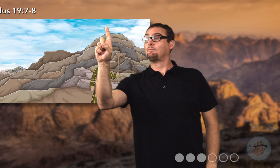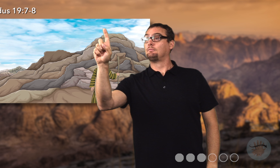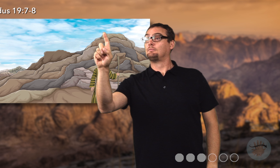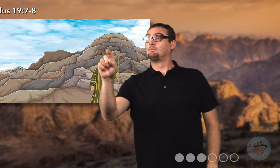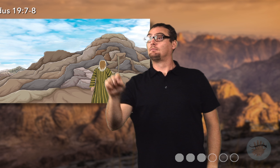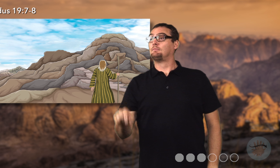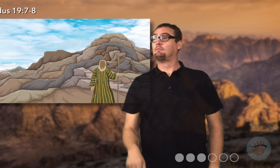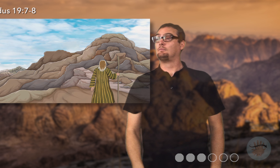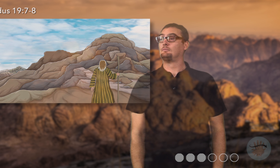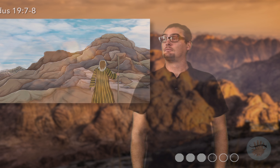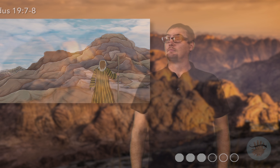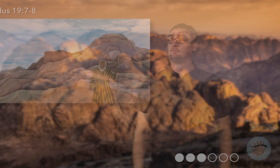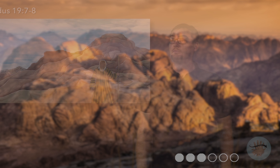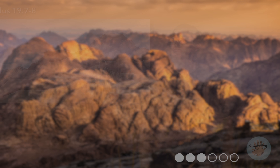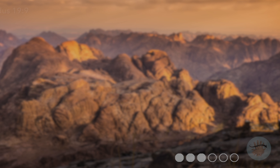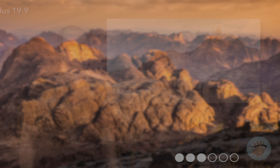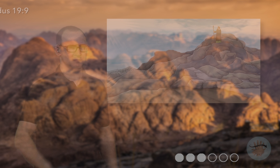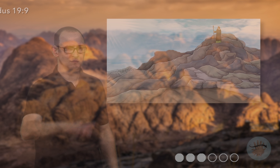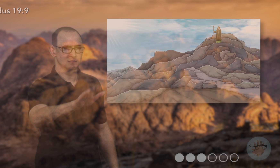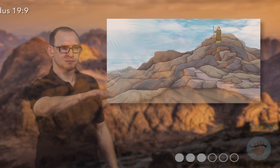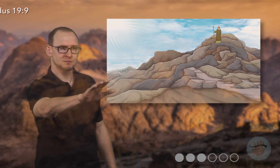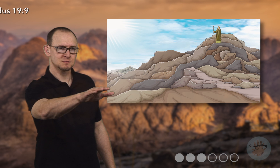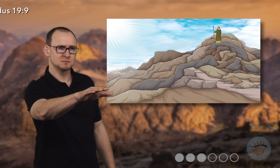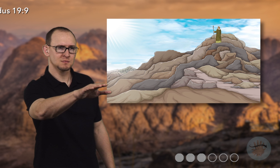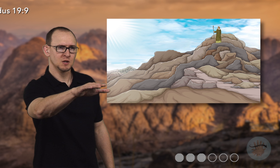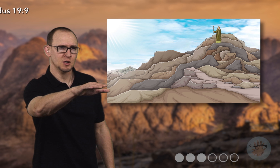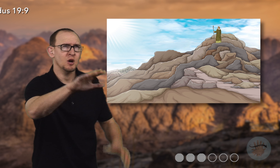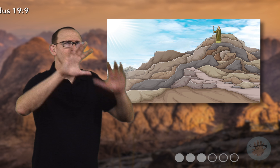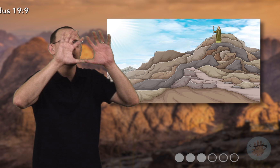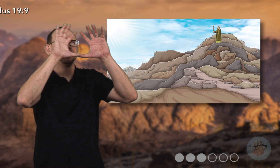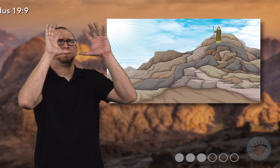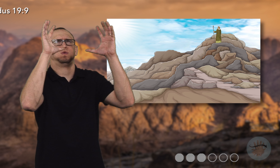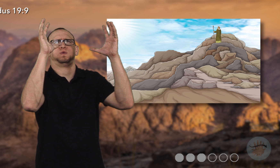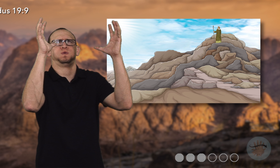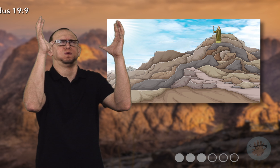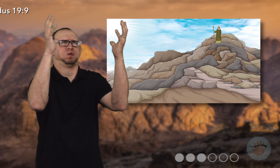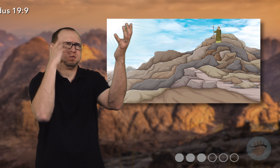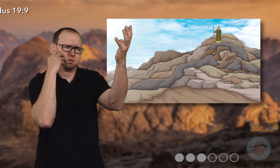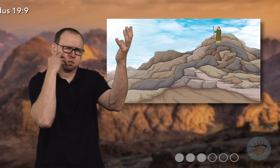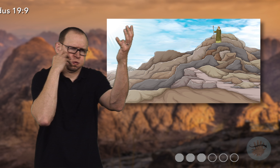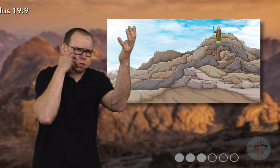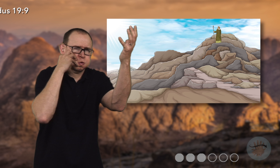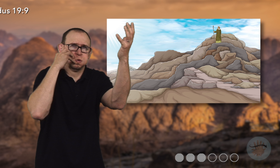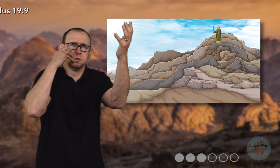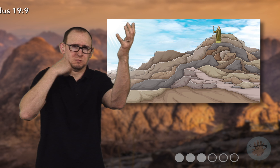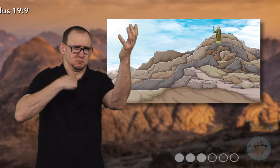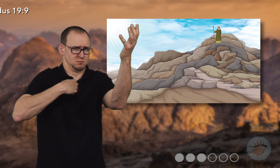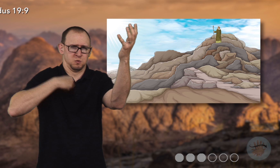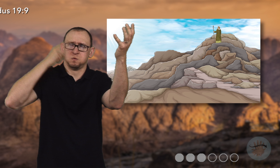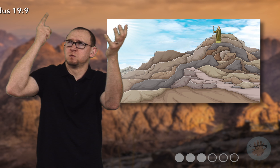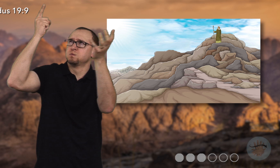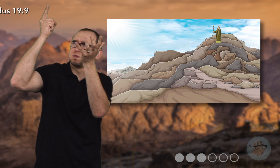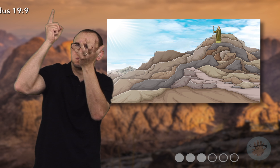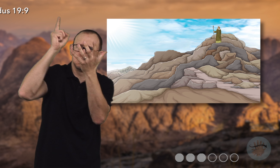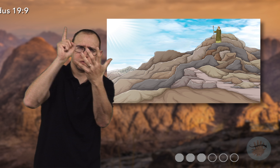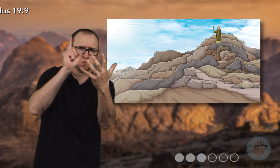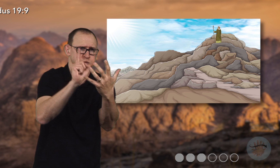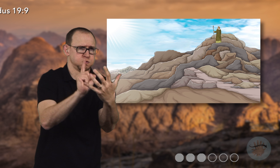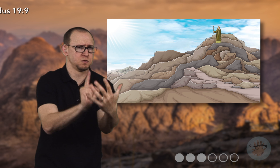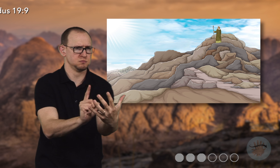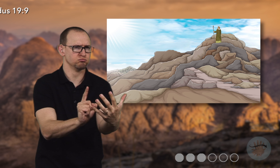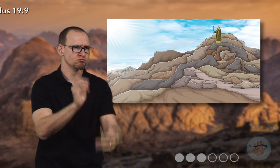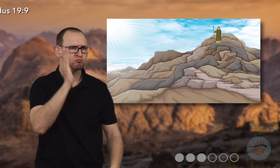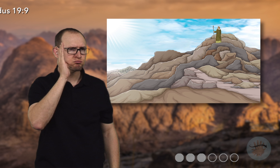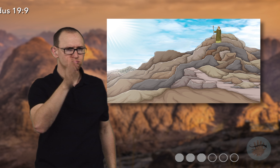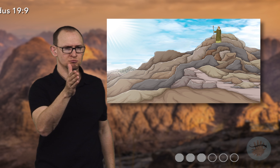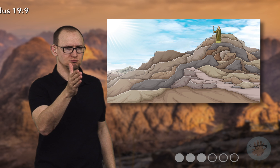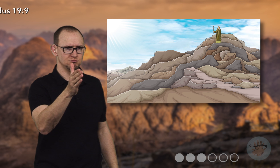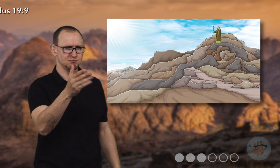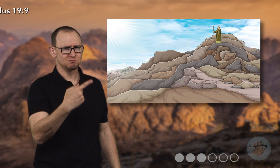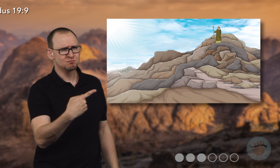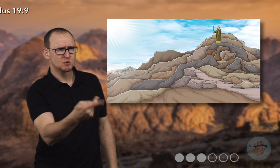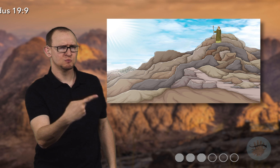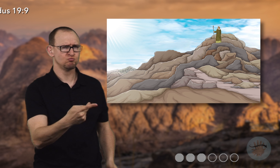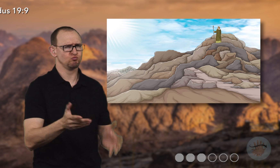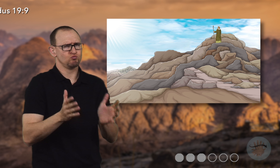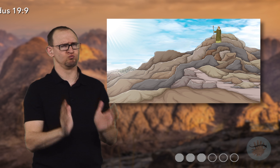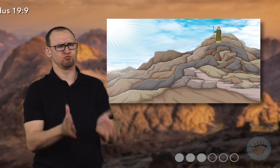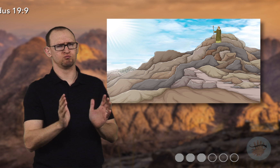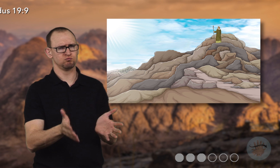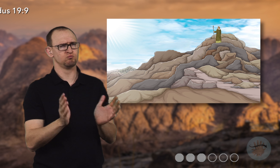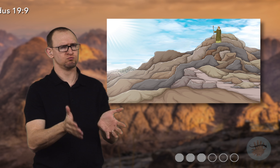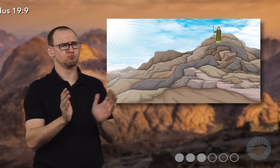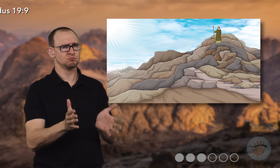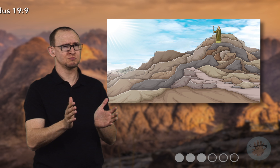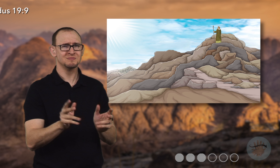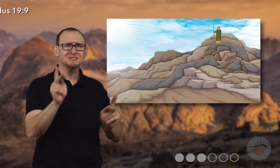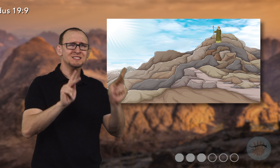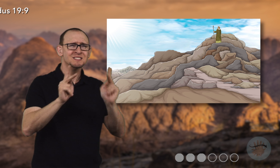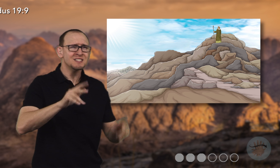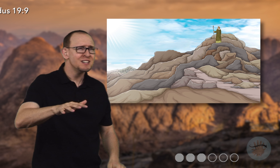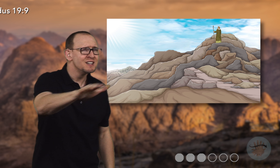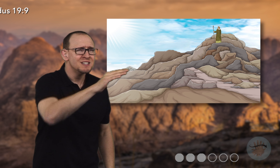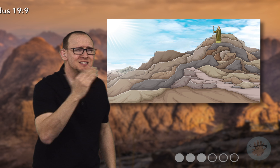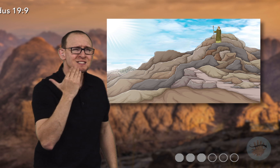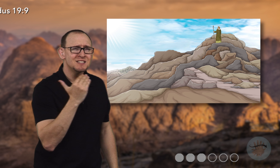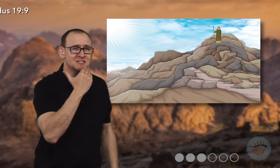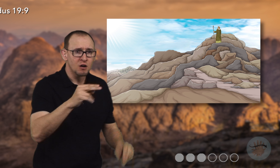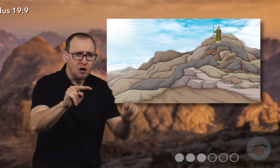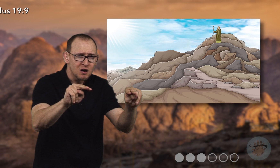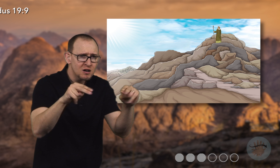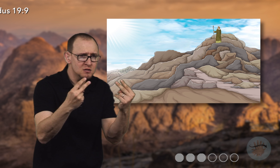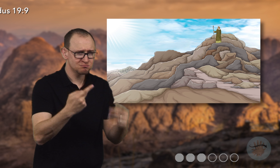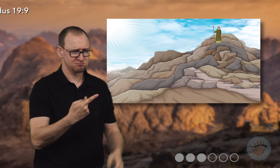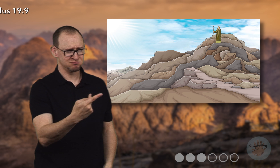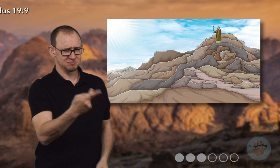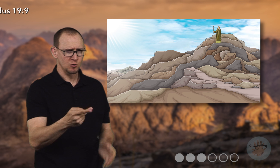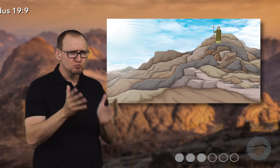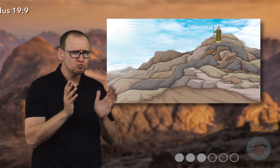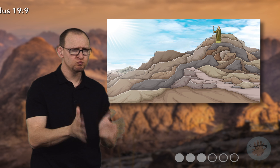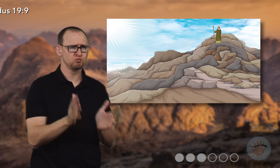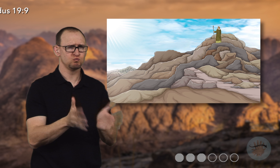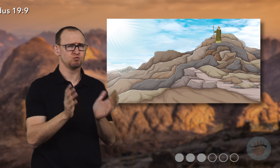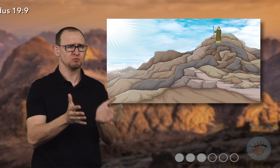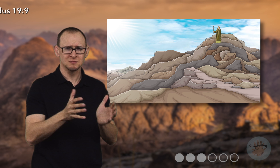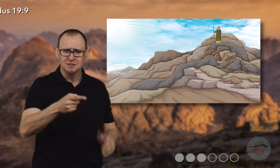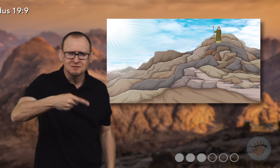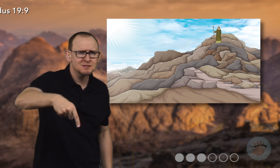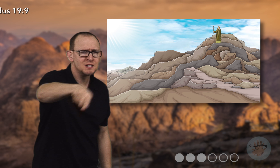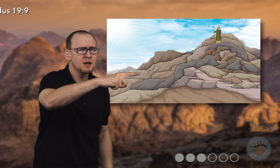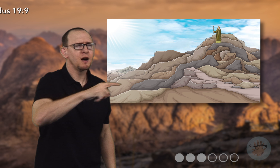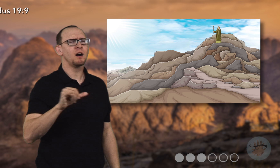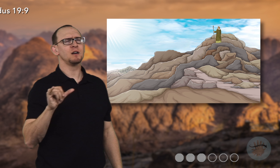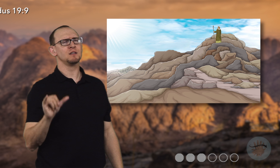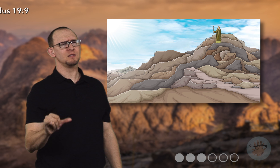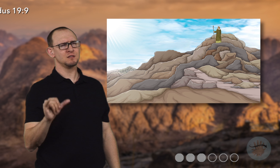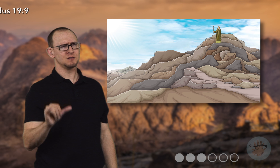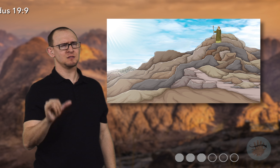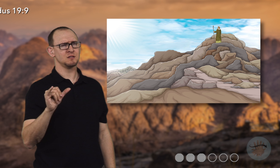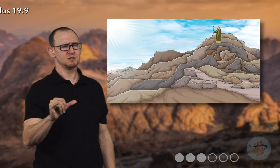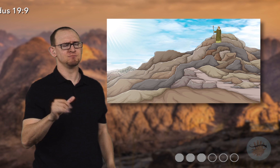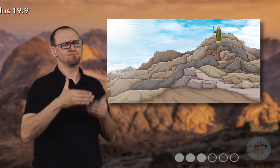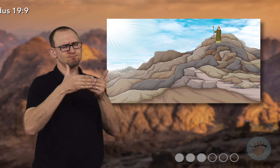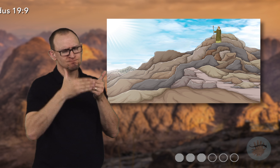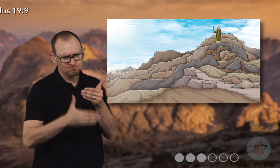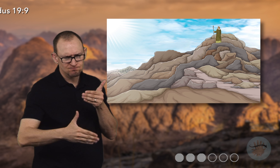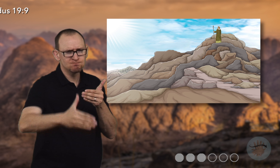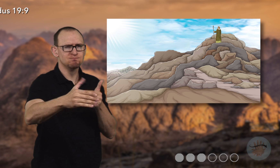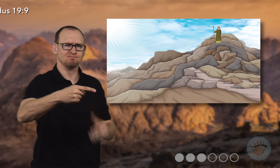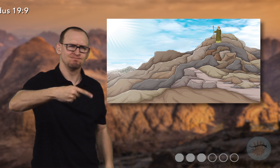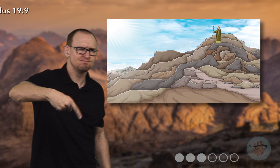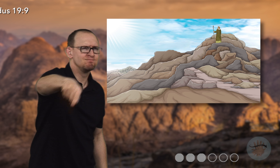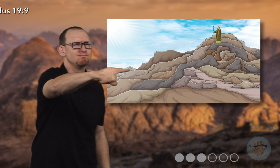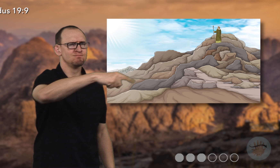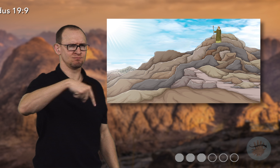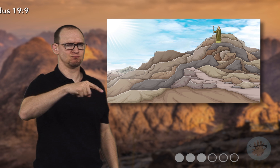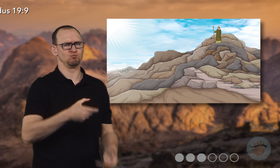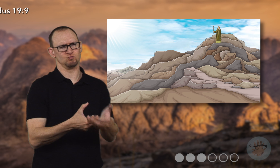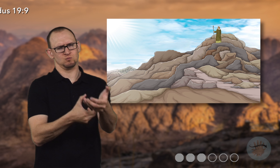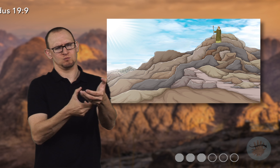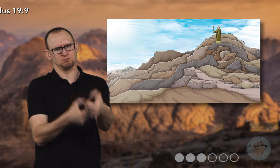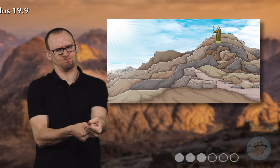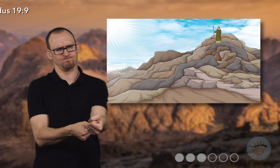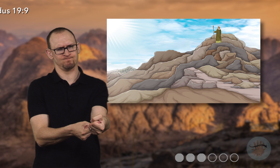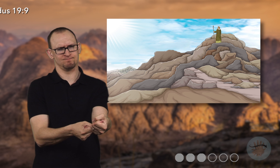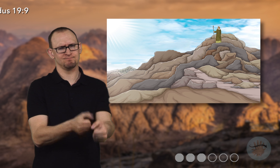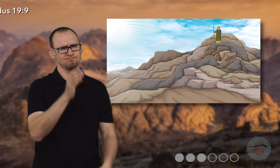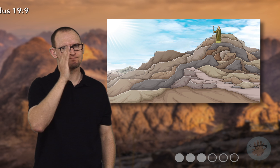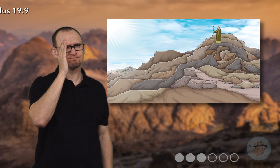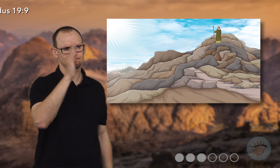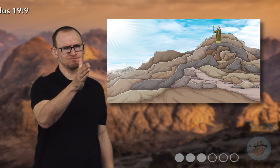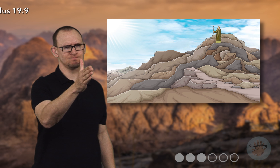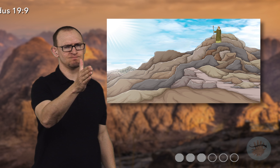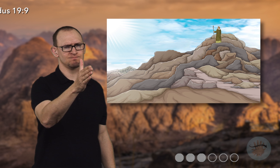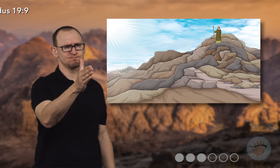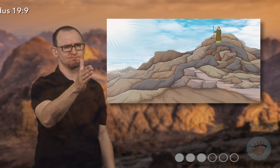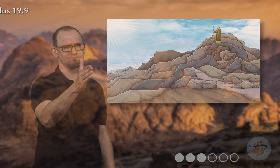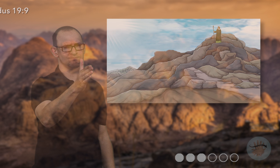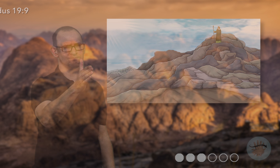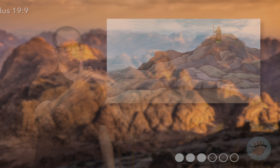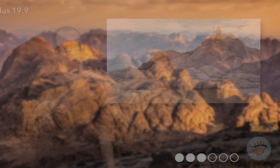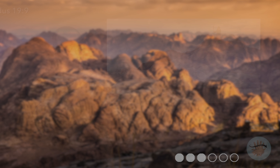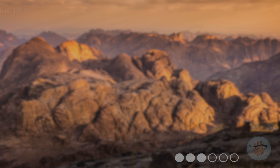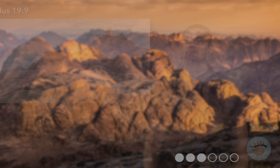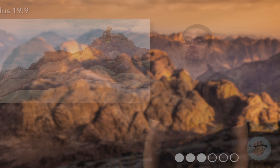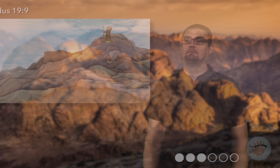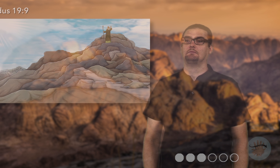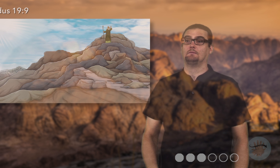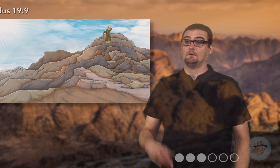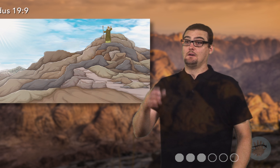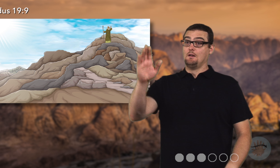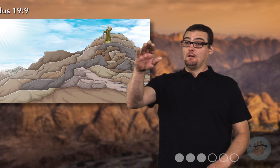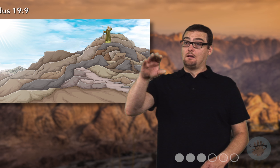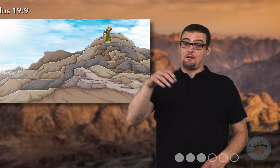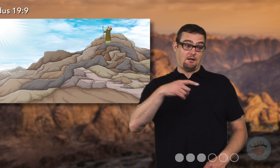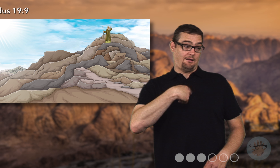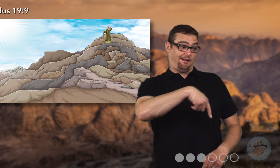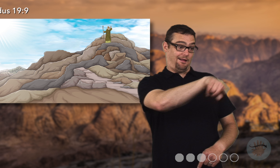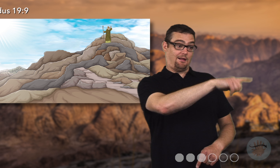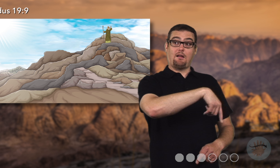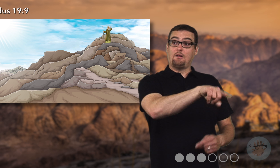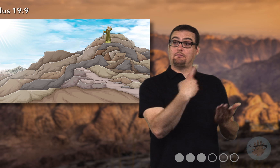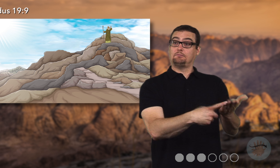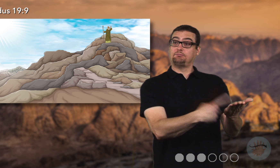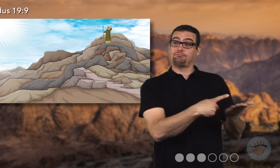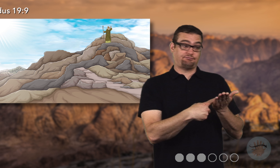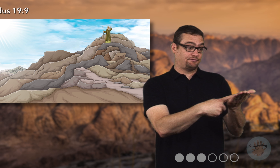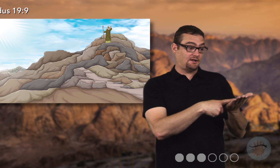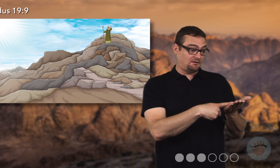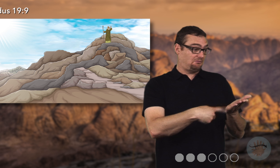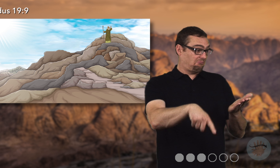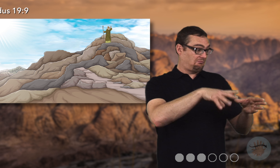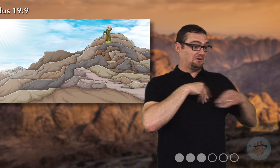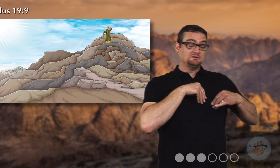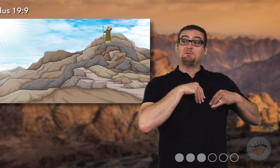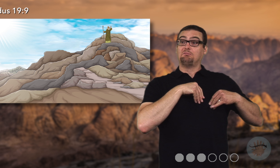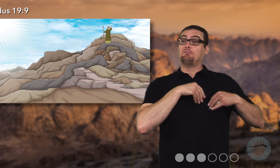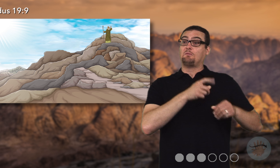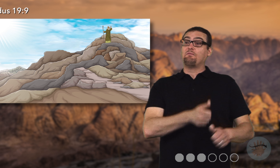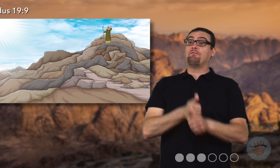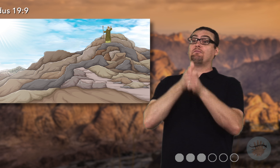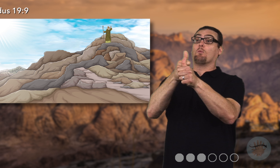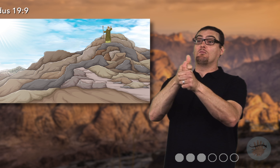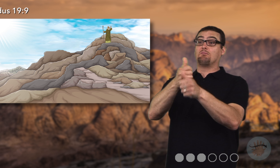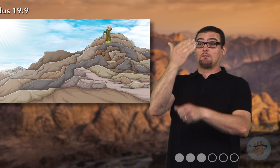The LORD said to Moses, “Behold, I will come to you in a dense cloud, so that the people will hear when I speak with you, and they will always put their trust in you.”